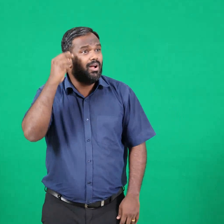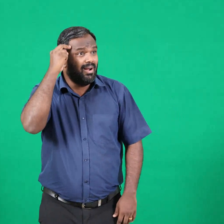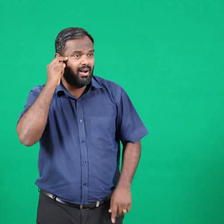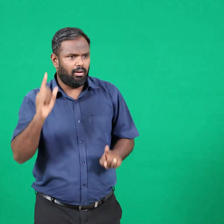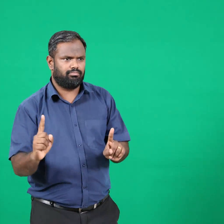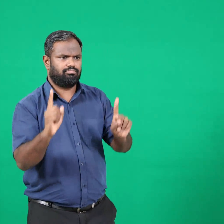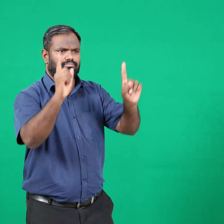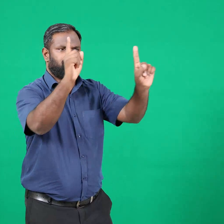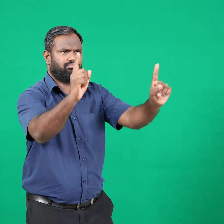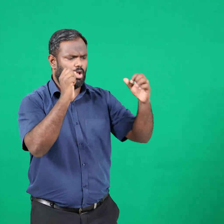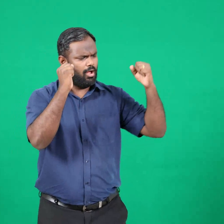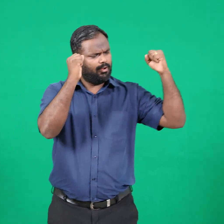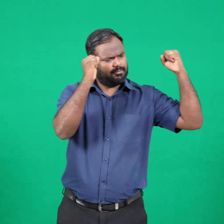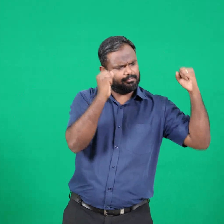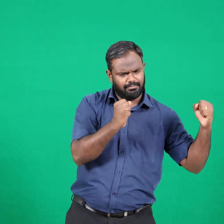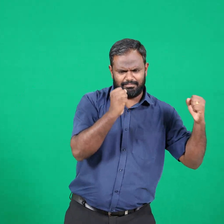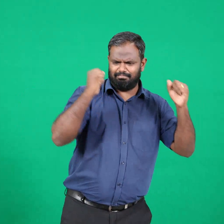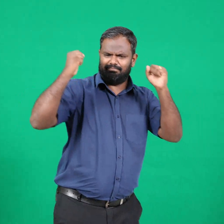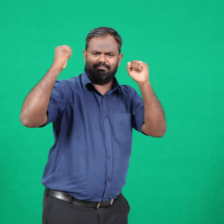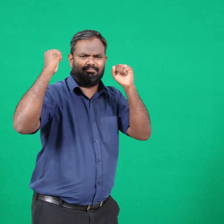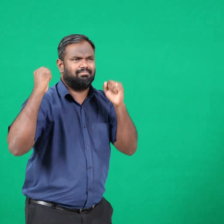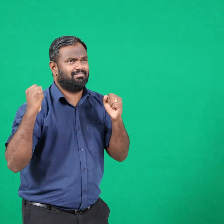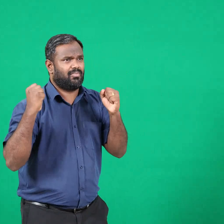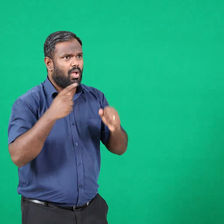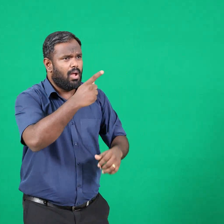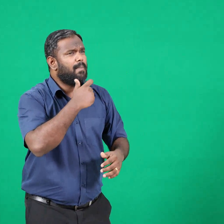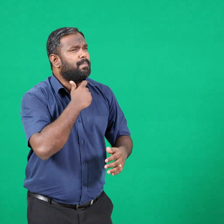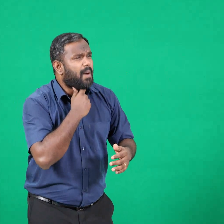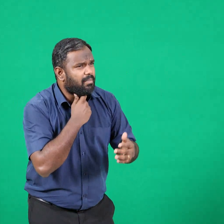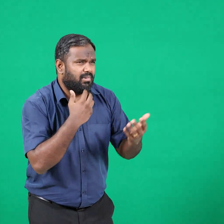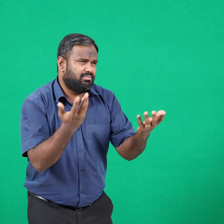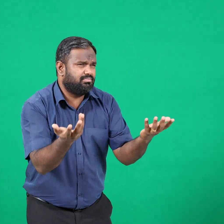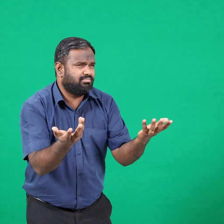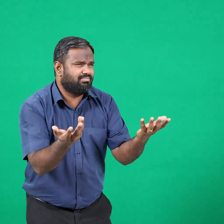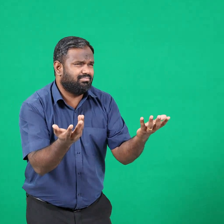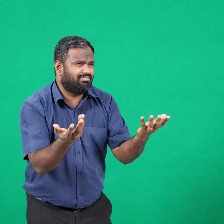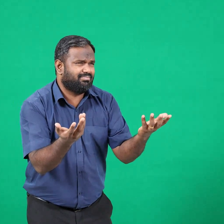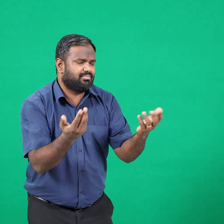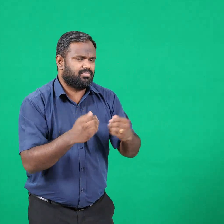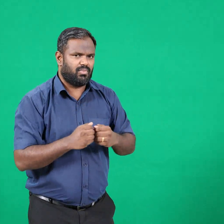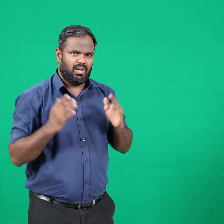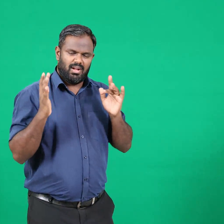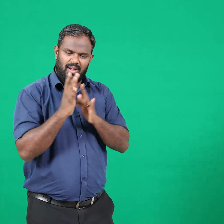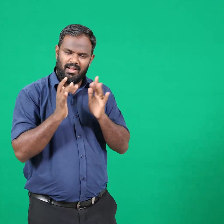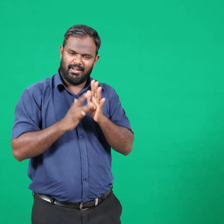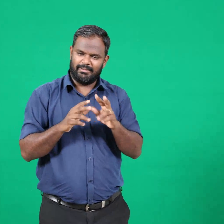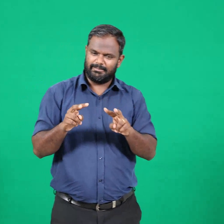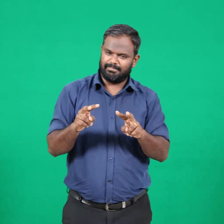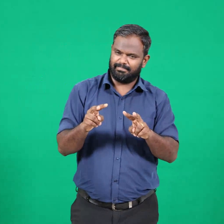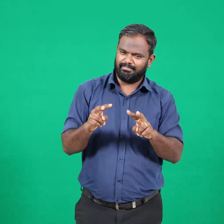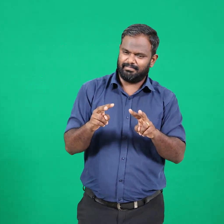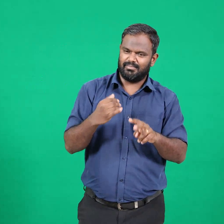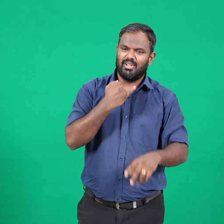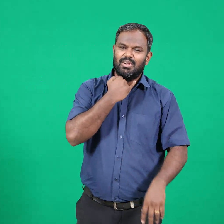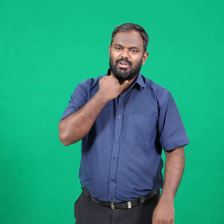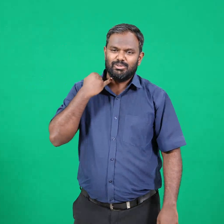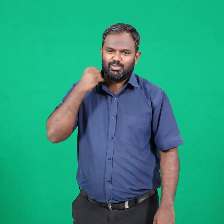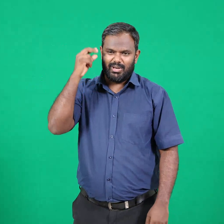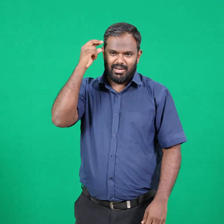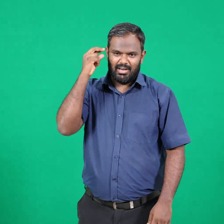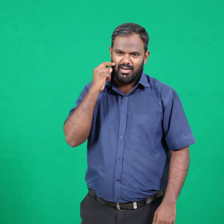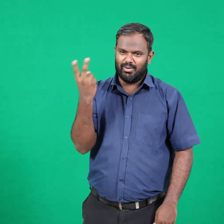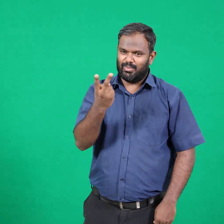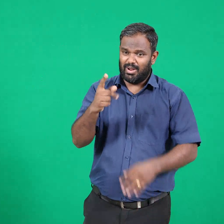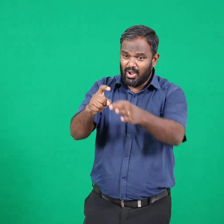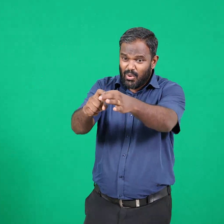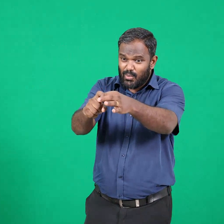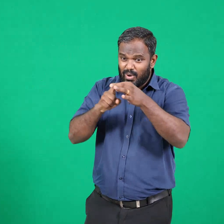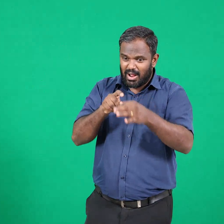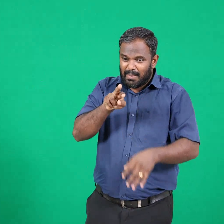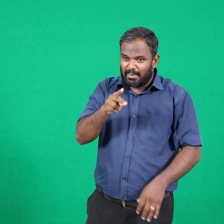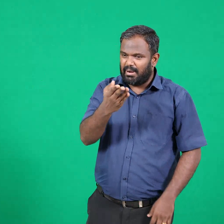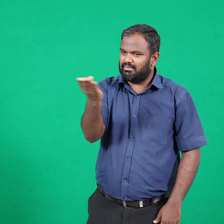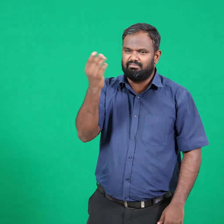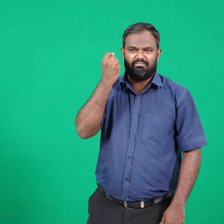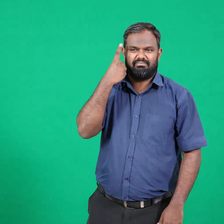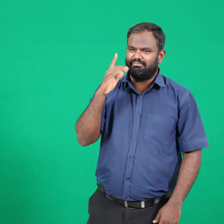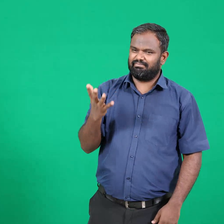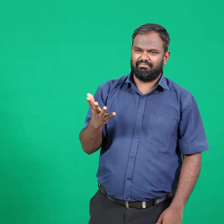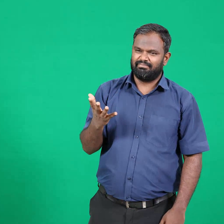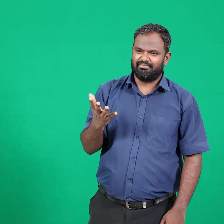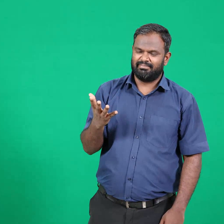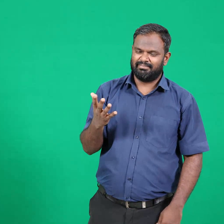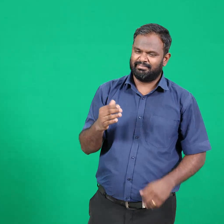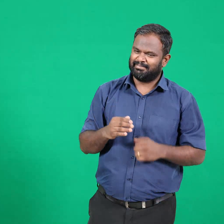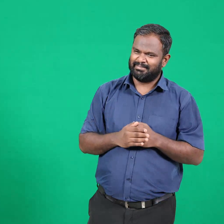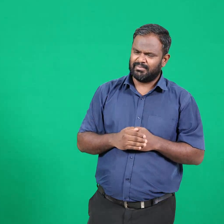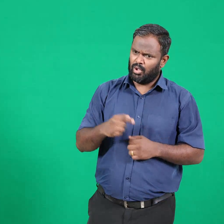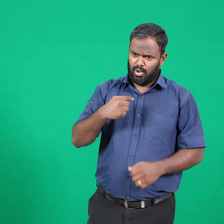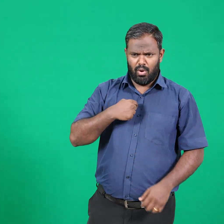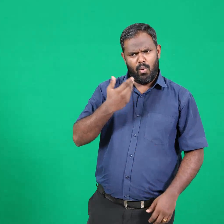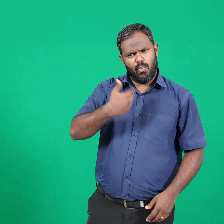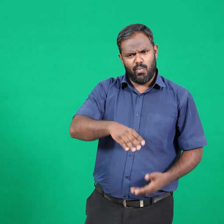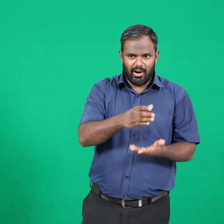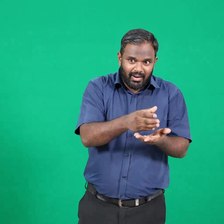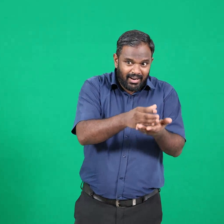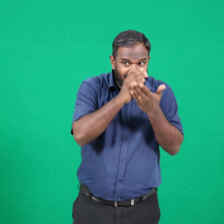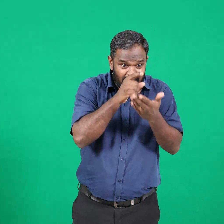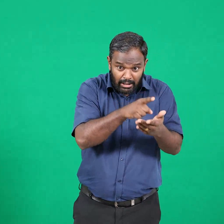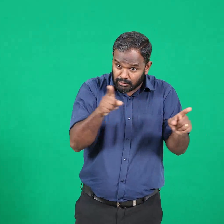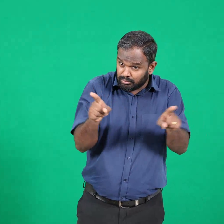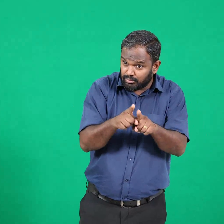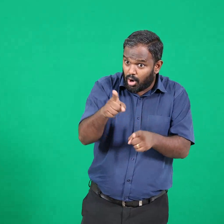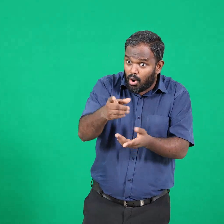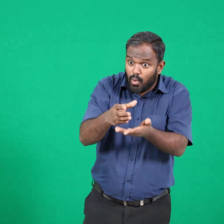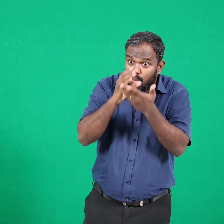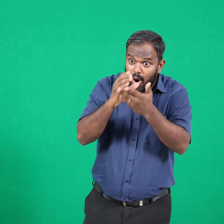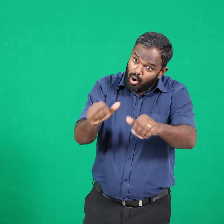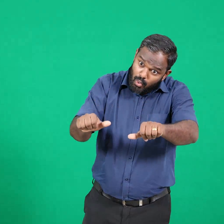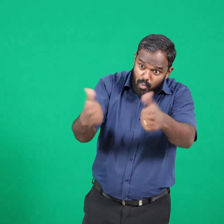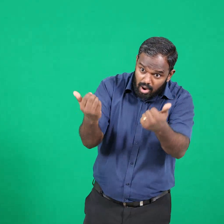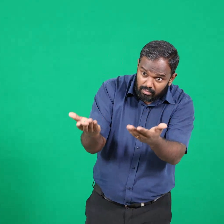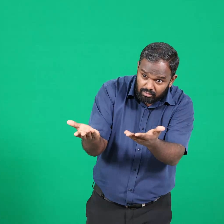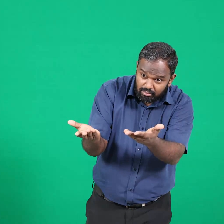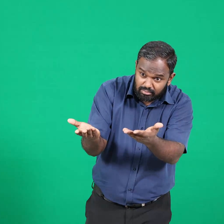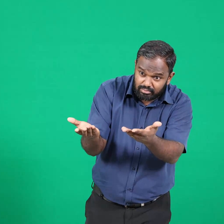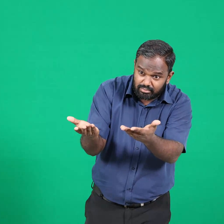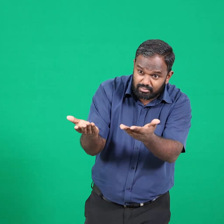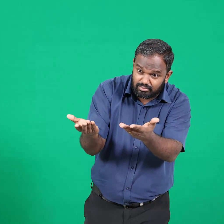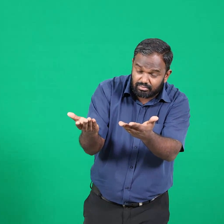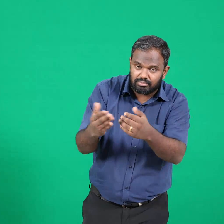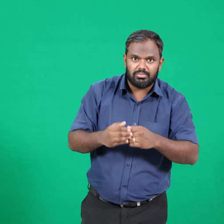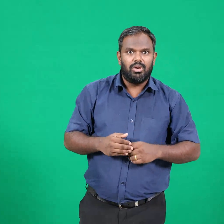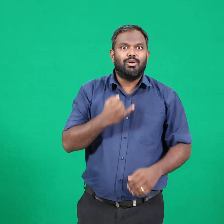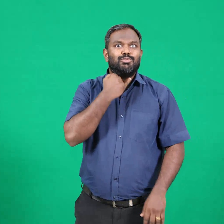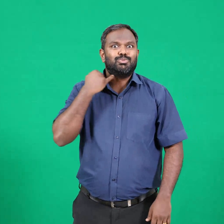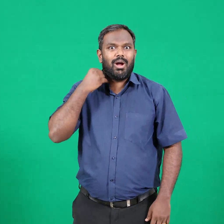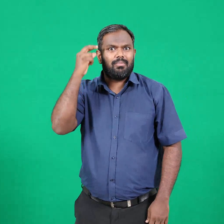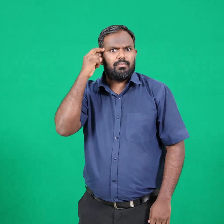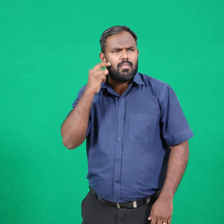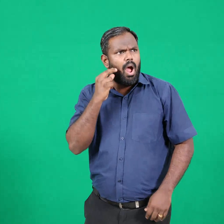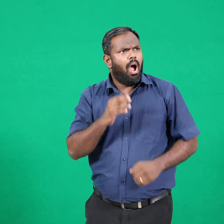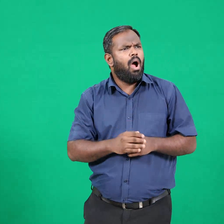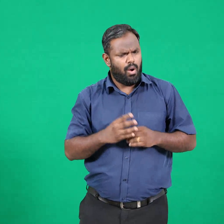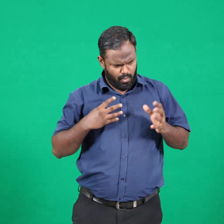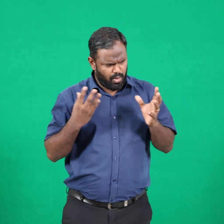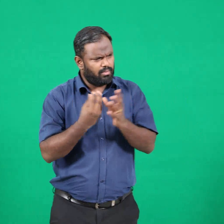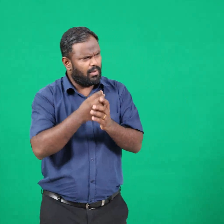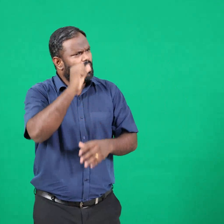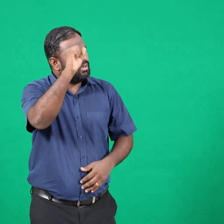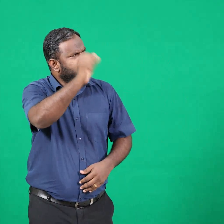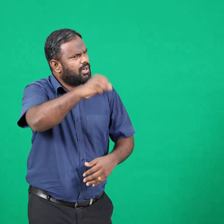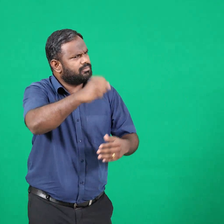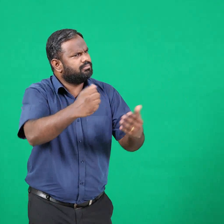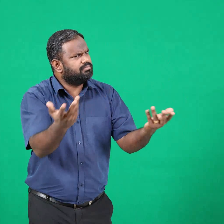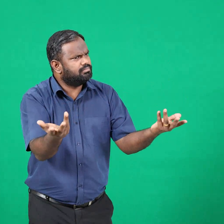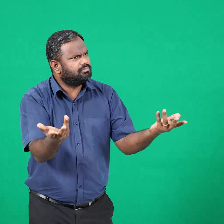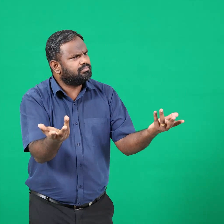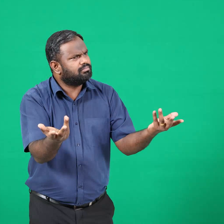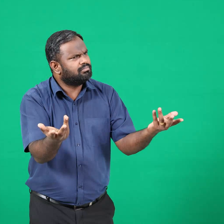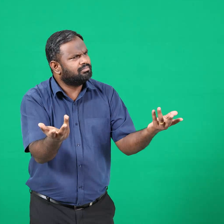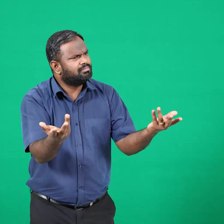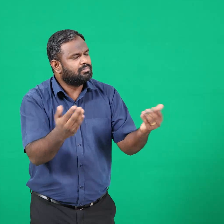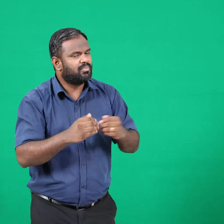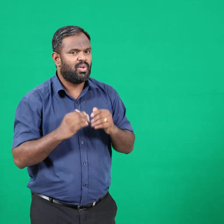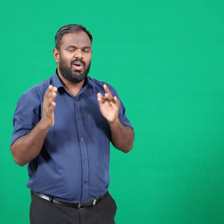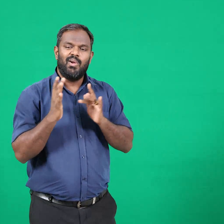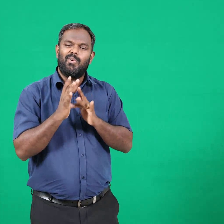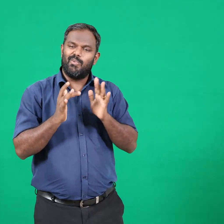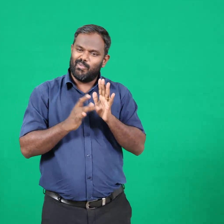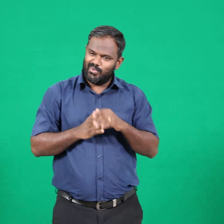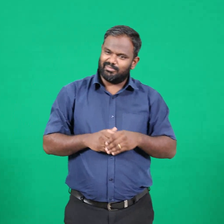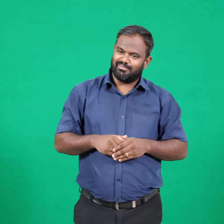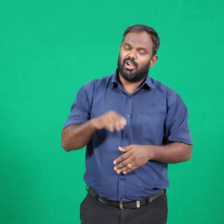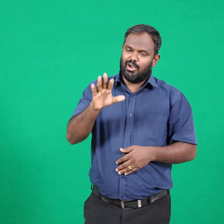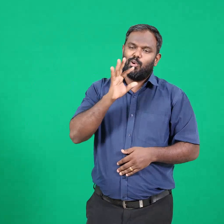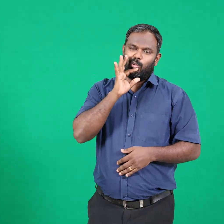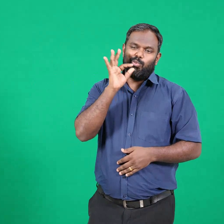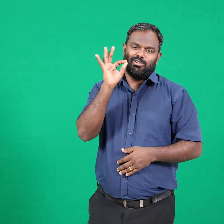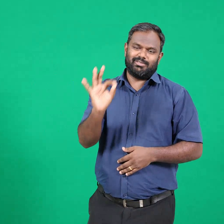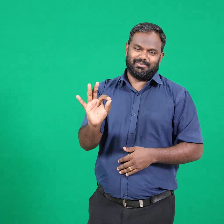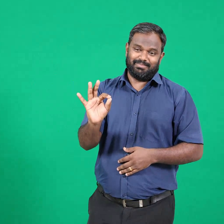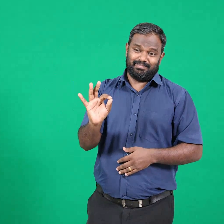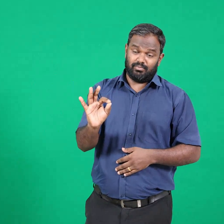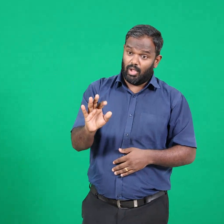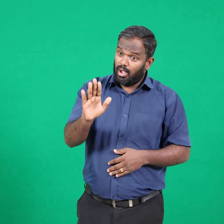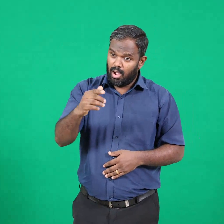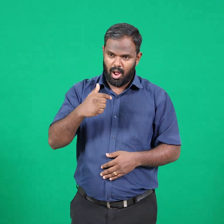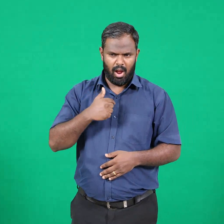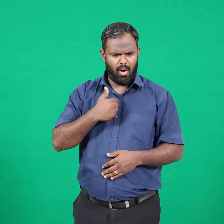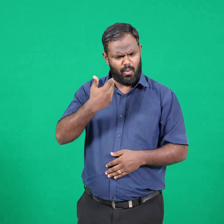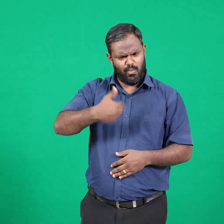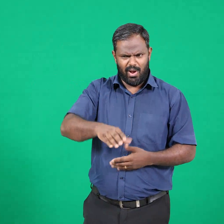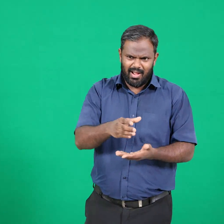"You do not know what you are asking," Jesus replied. " Can you drink the cup I am going to drink?" "We can," the brothers answered.